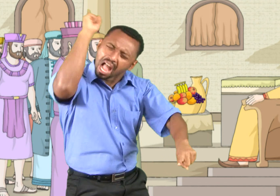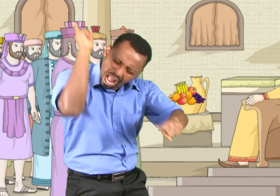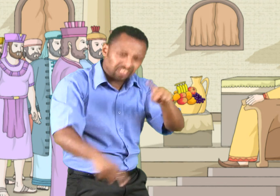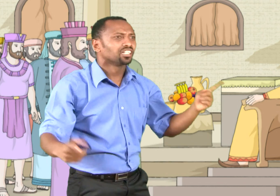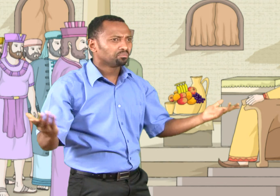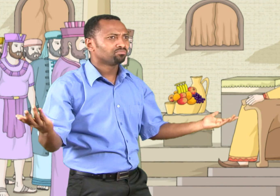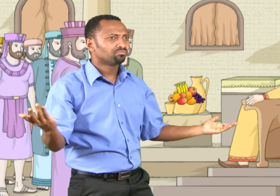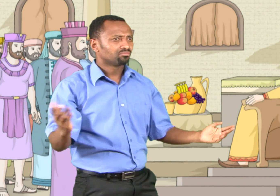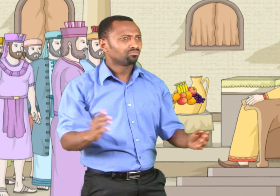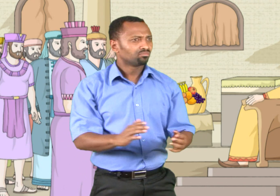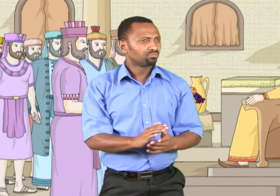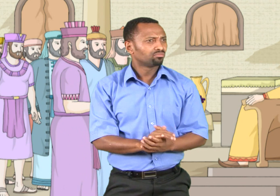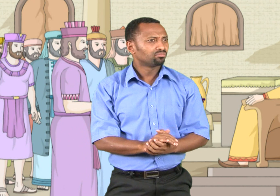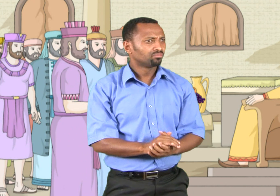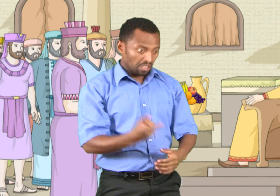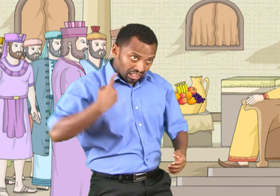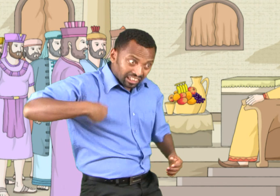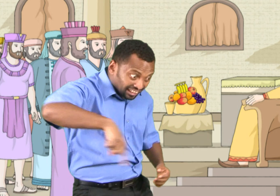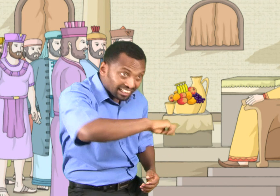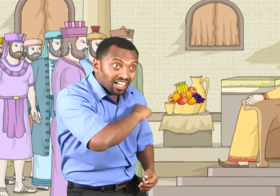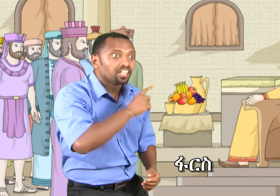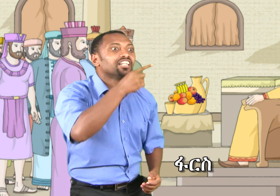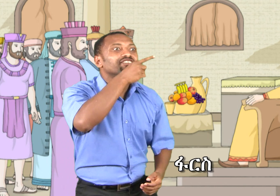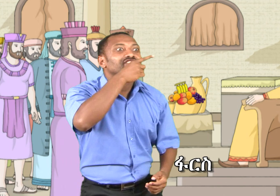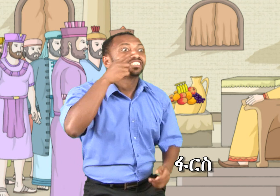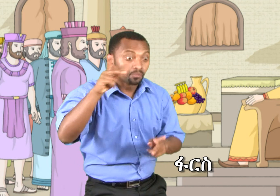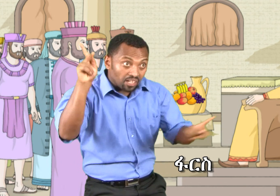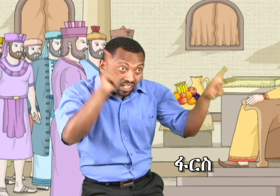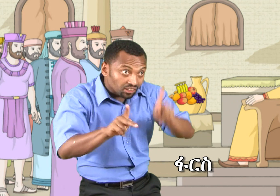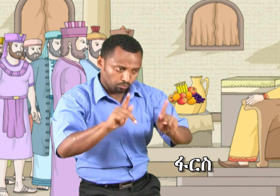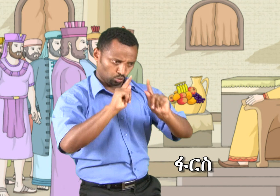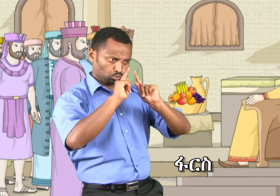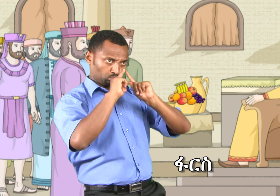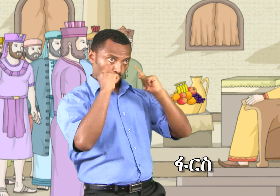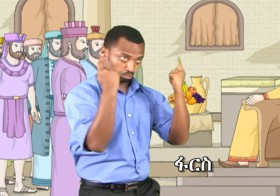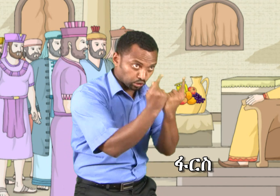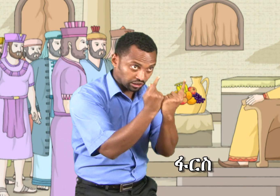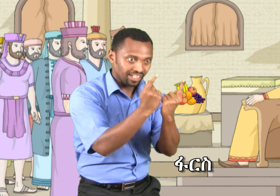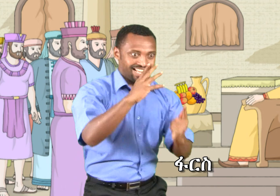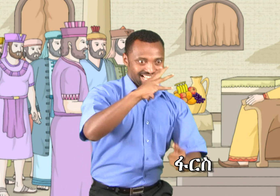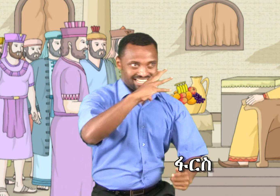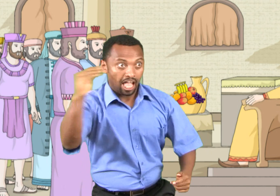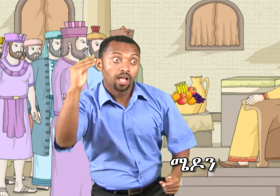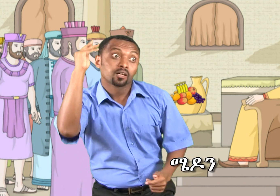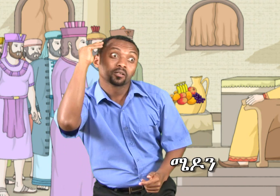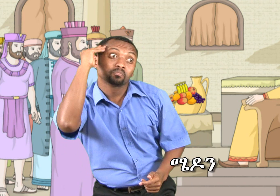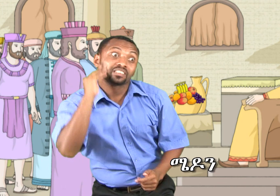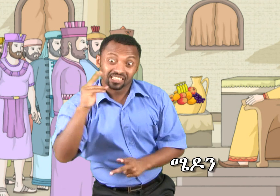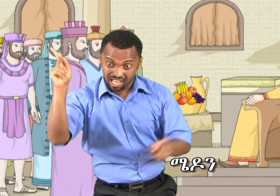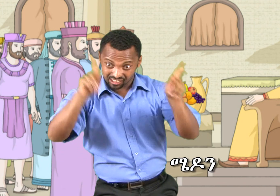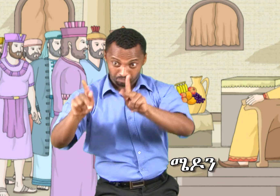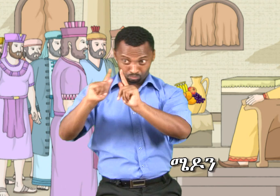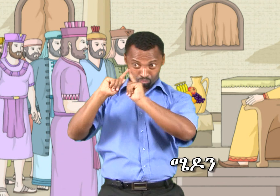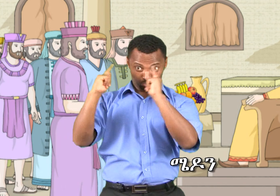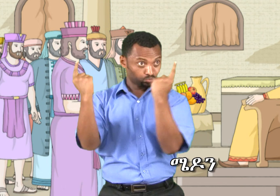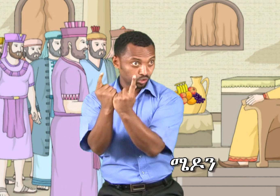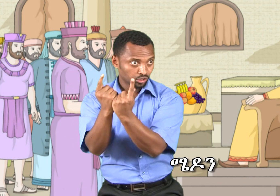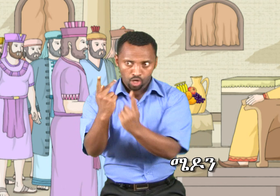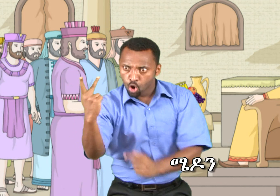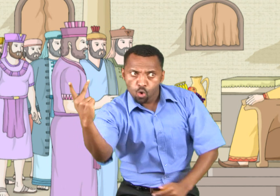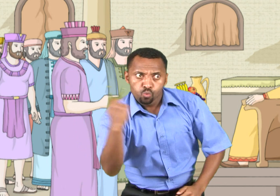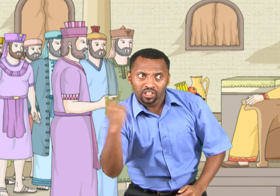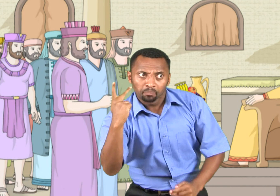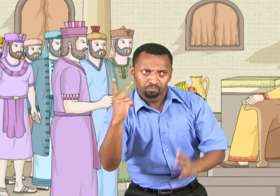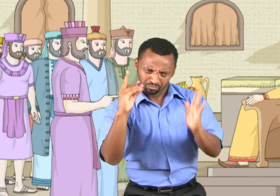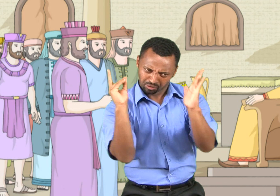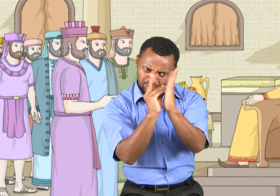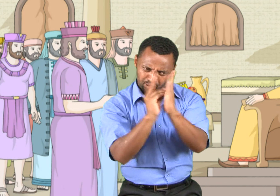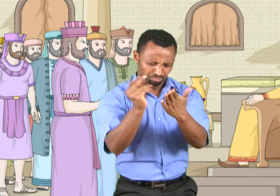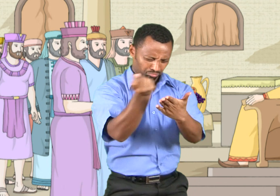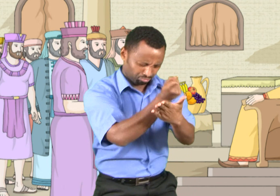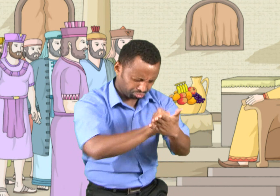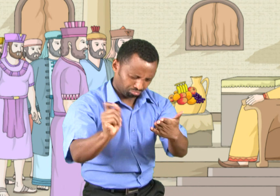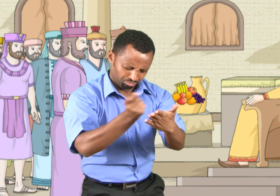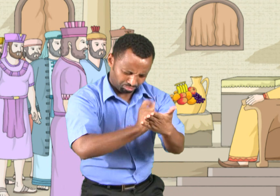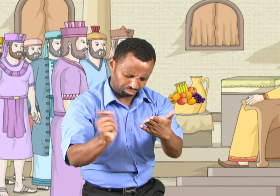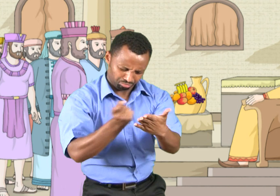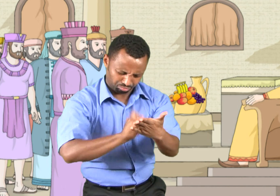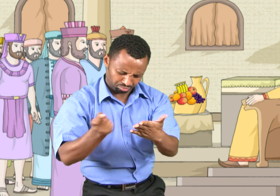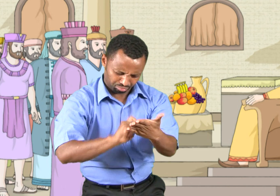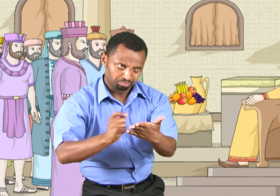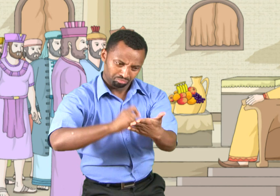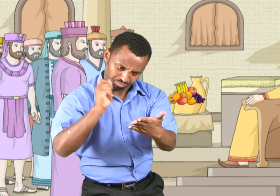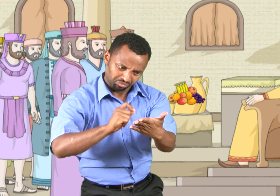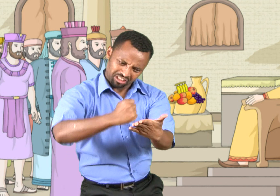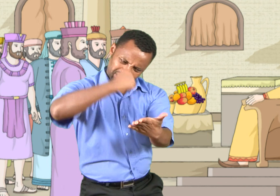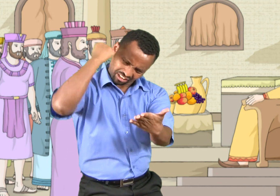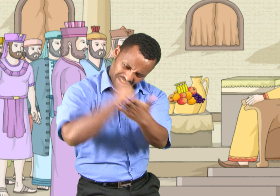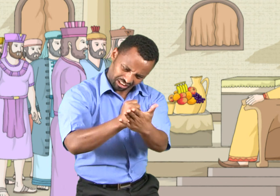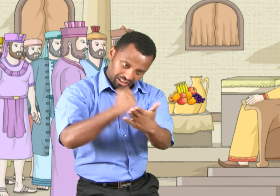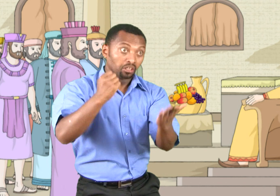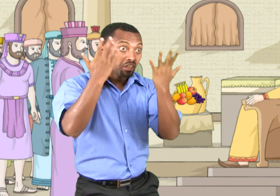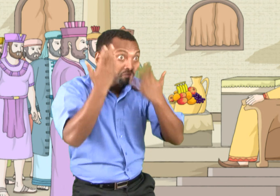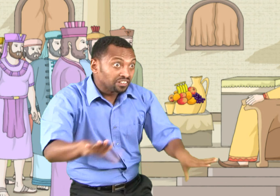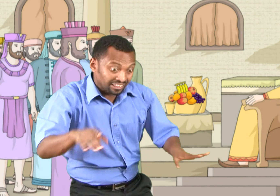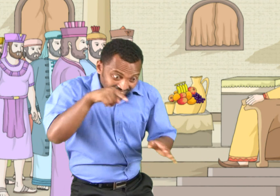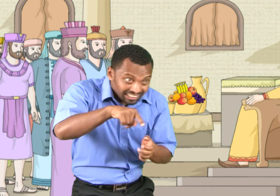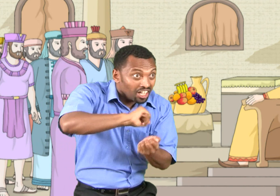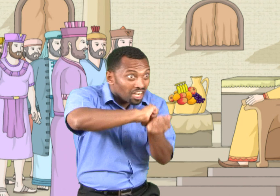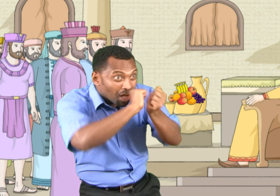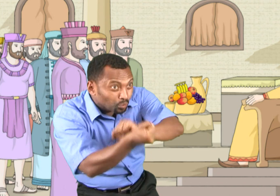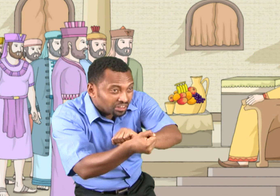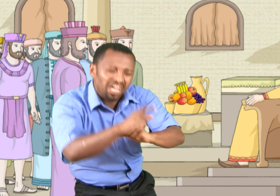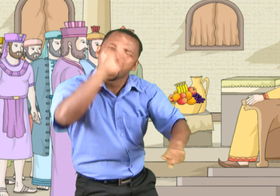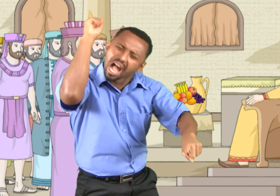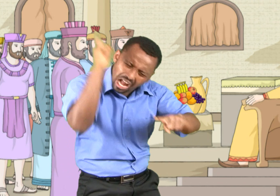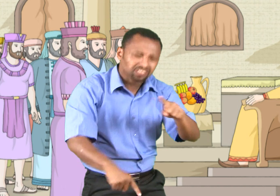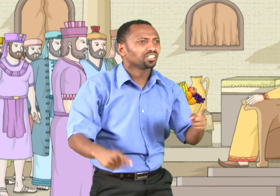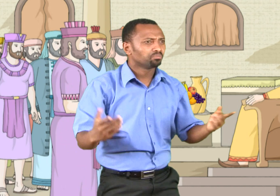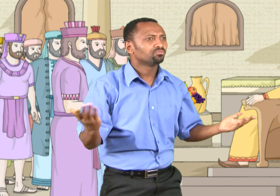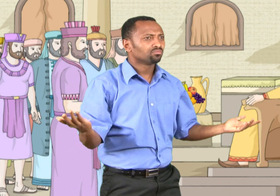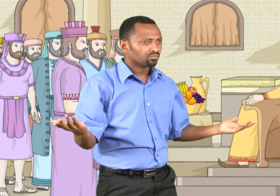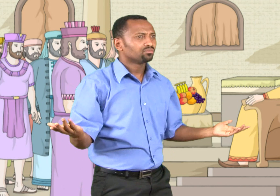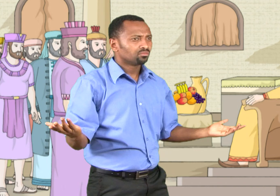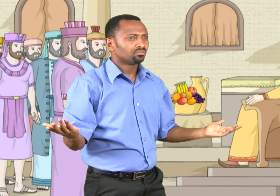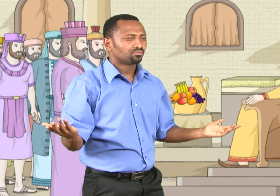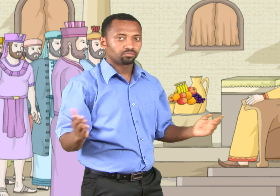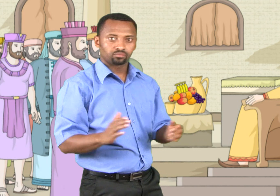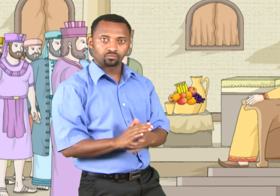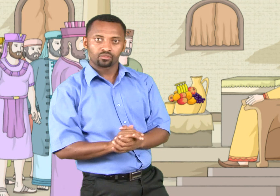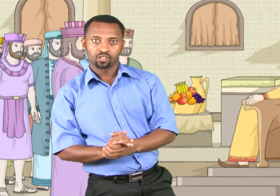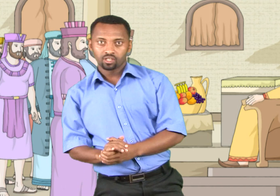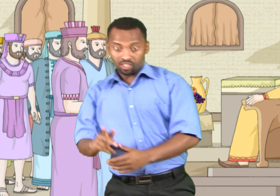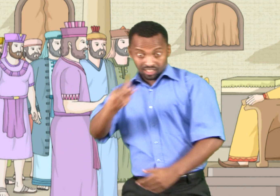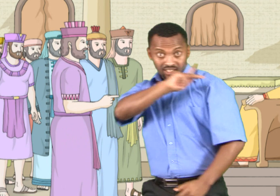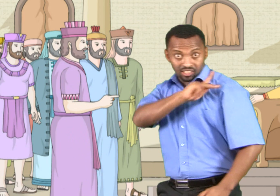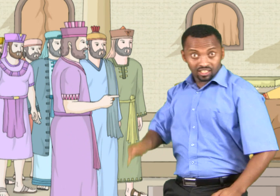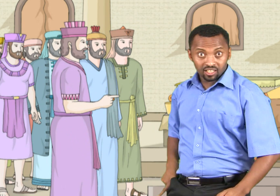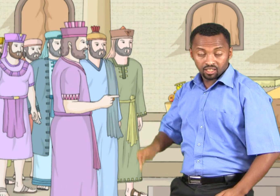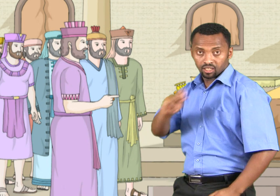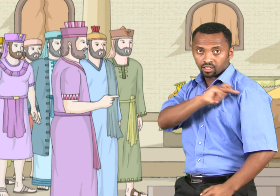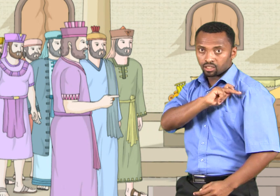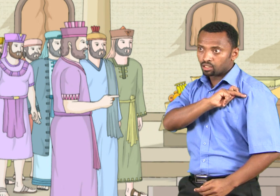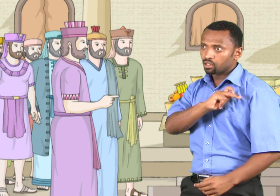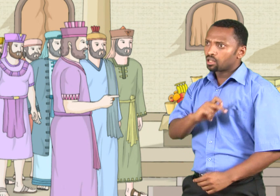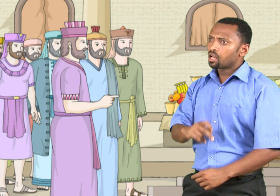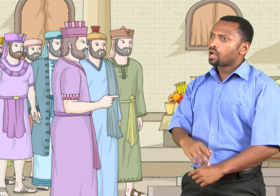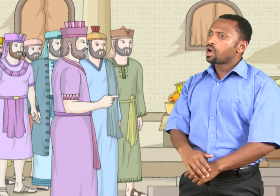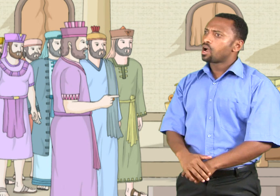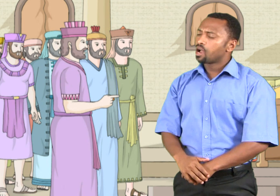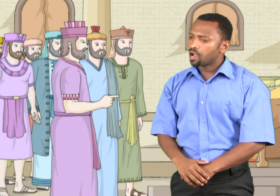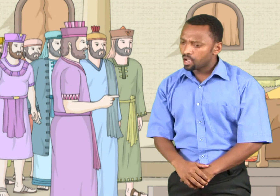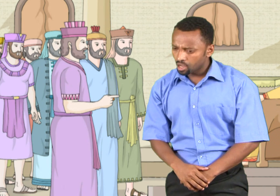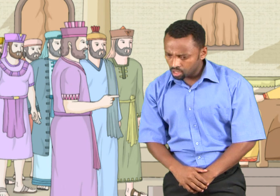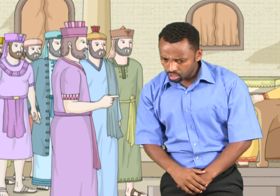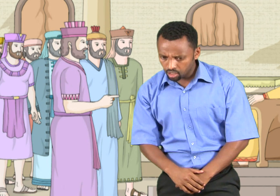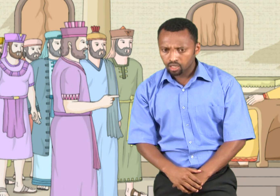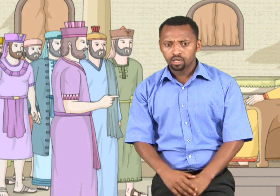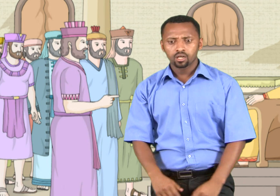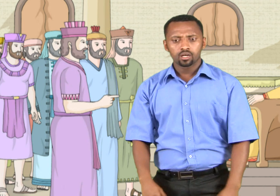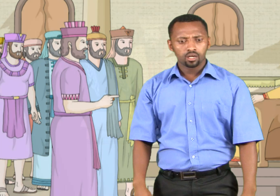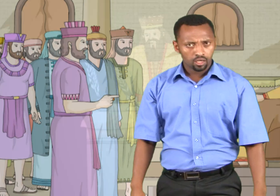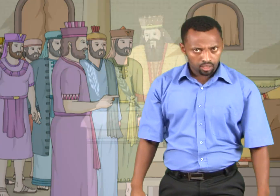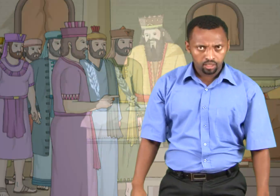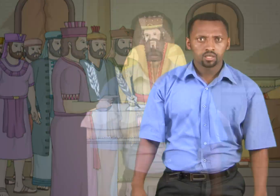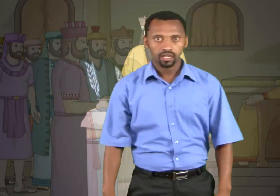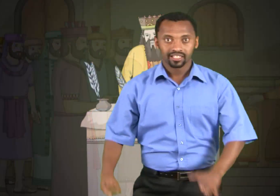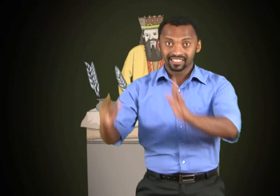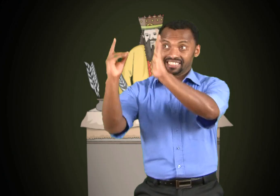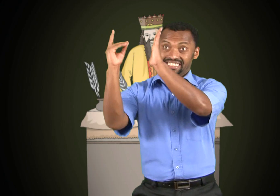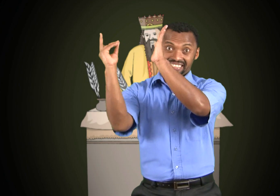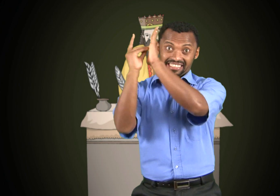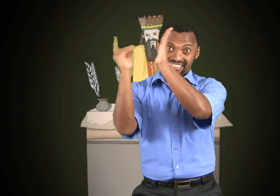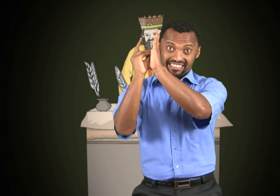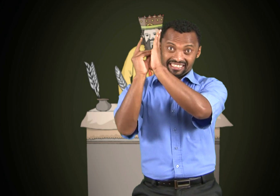Therefore, O king, establish the decree and sign the document so that it cannot be changed—in accordance with the law of the Medes and Persians, which cannot be repealed.”